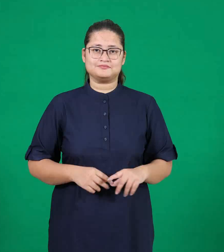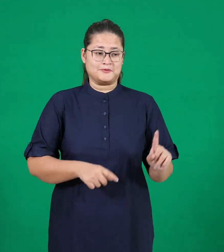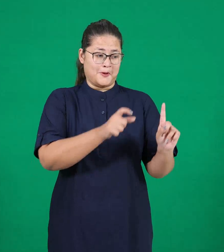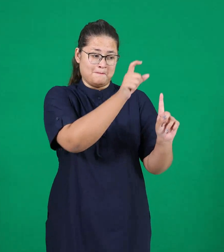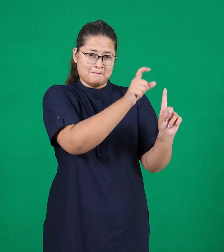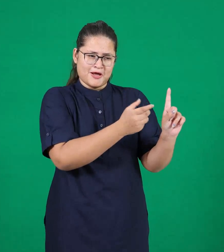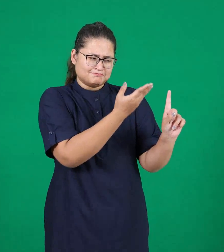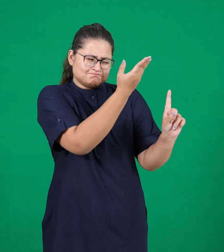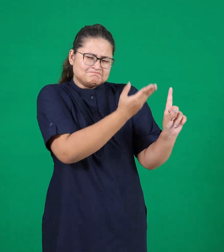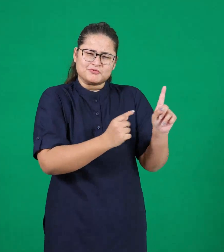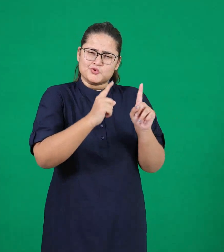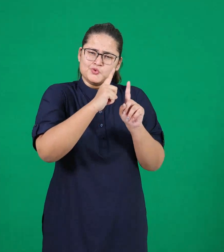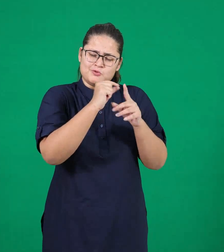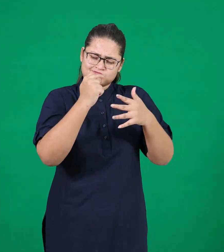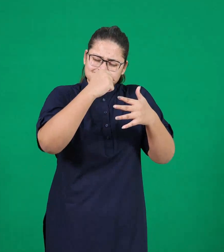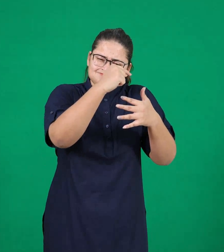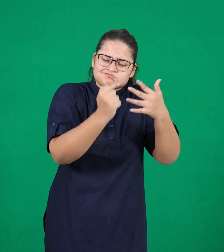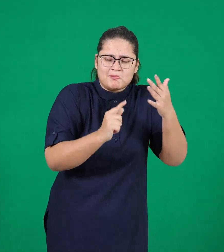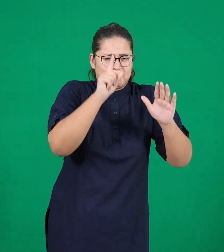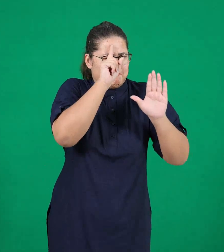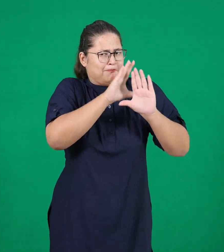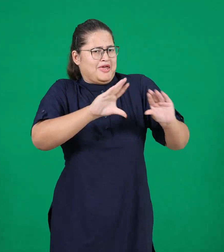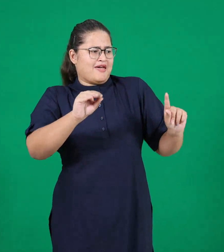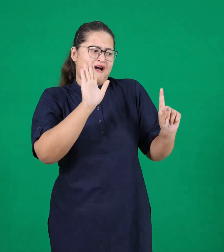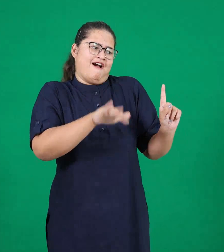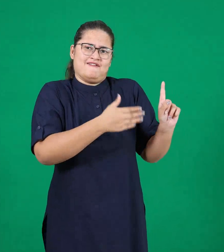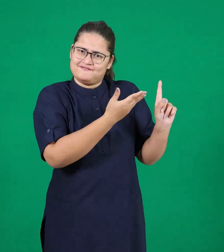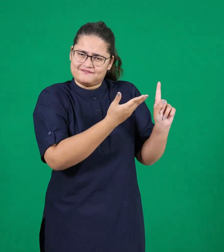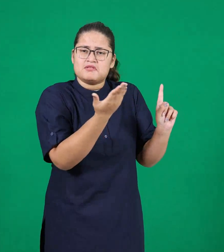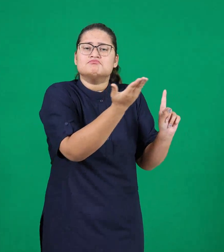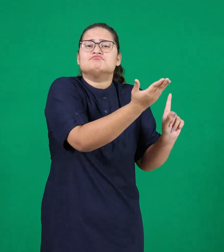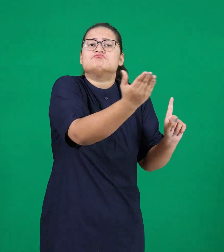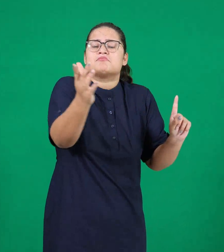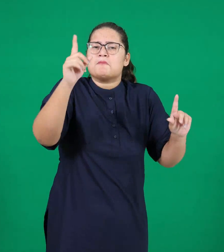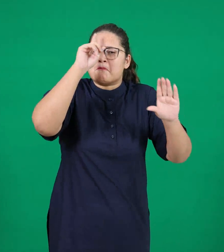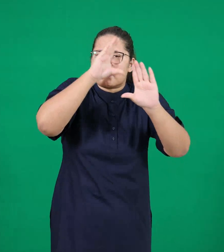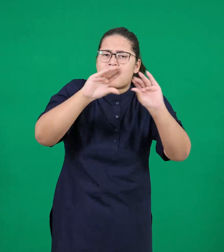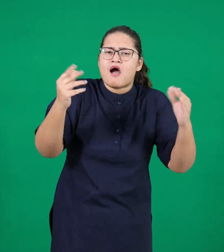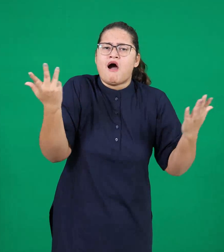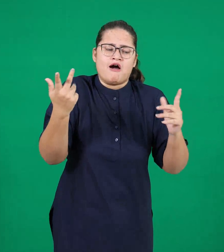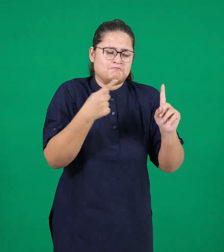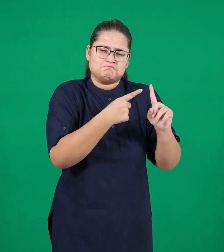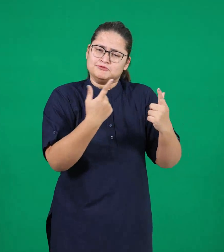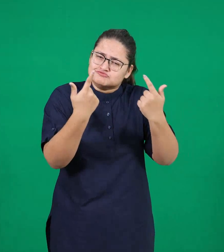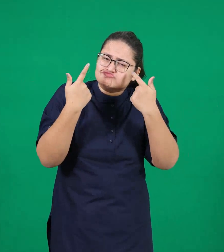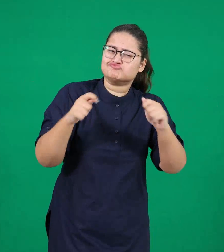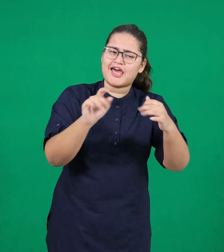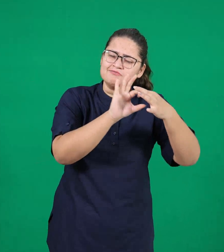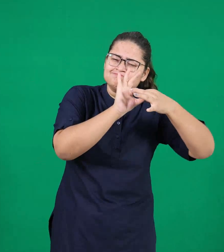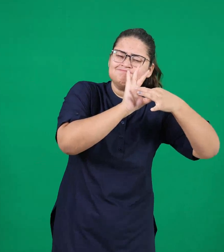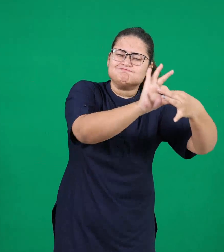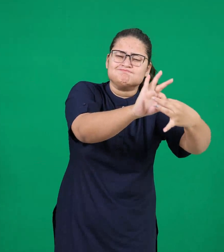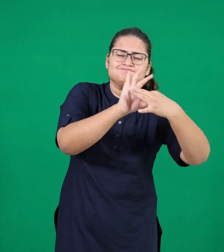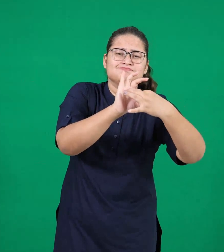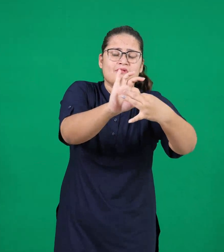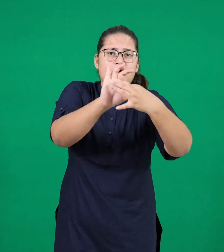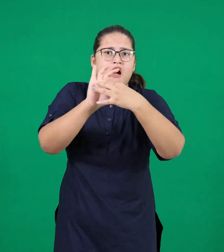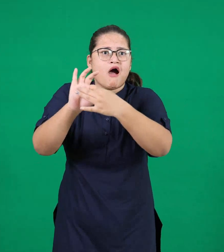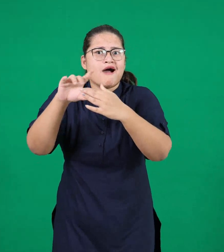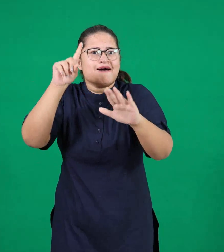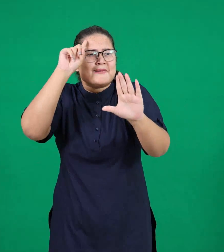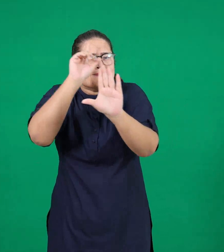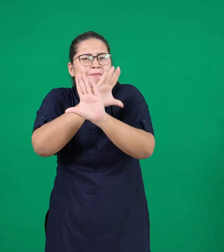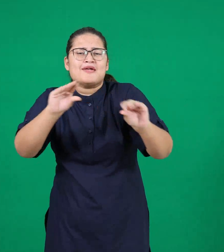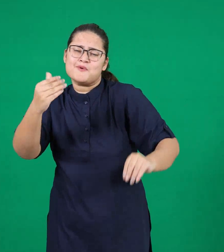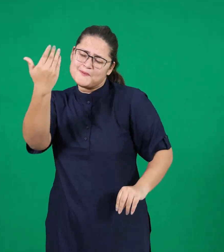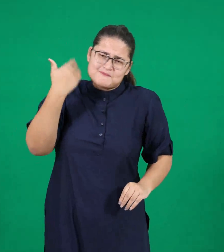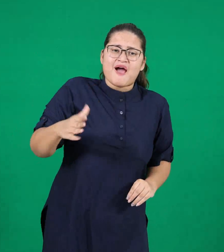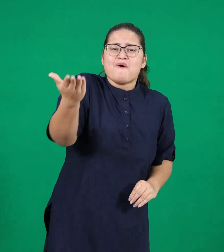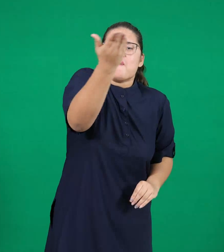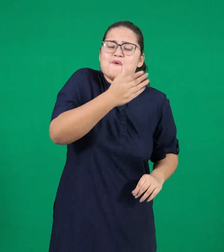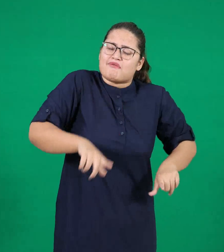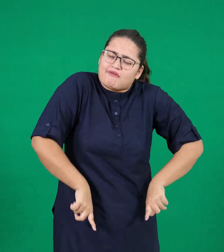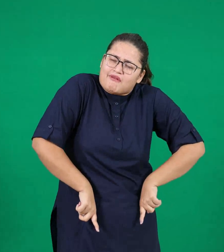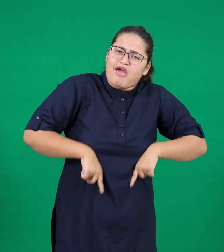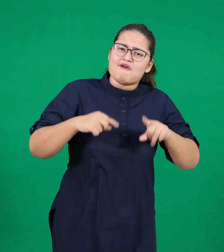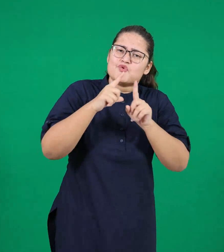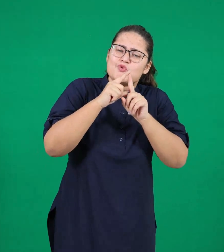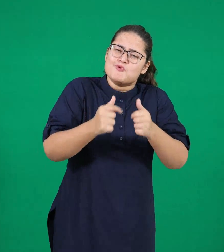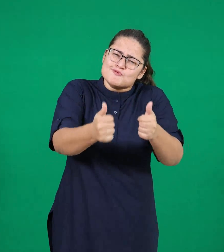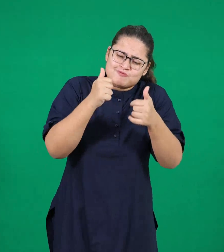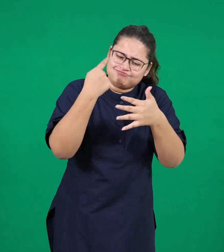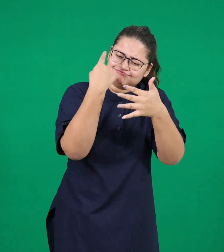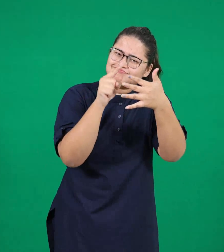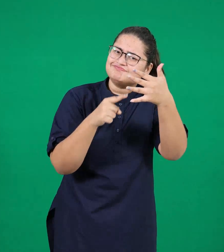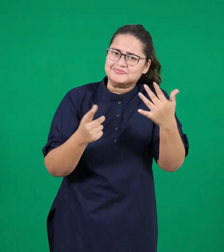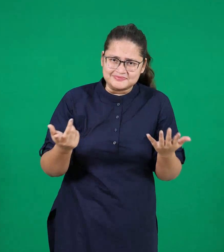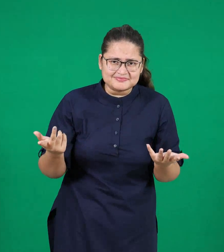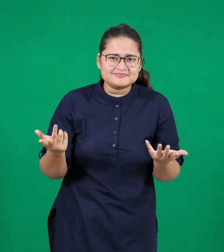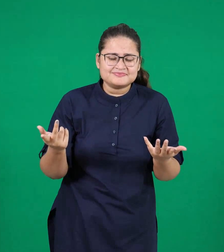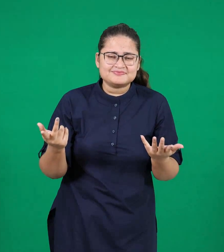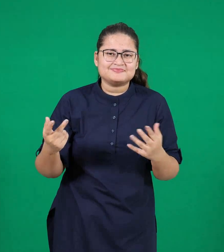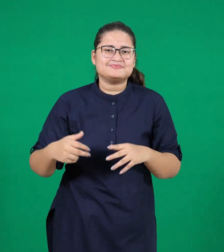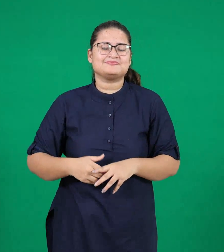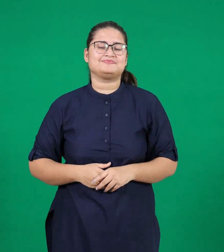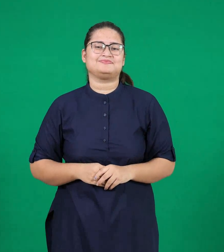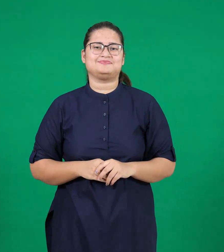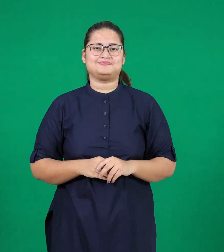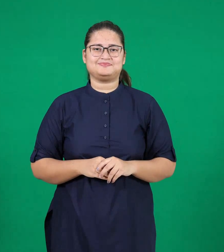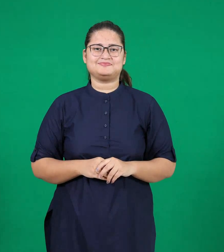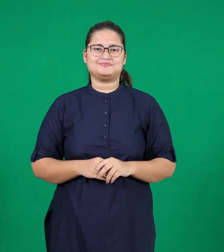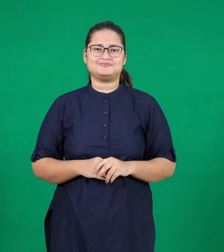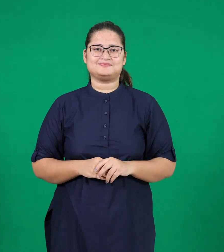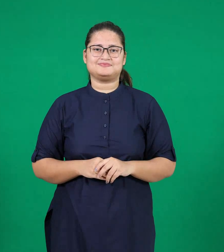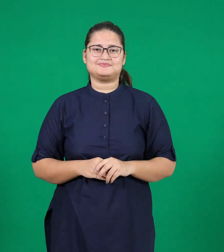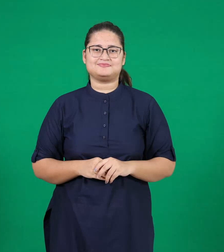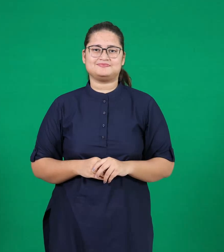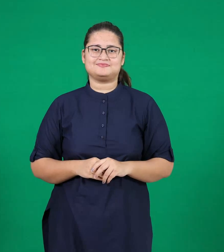Peacemakers who sow in peace reap the fruit of righteousness.